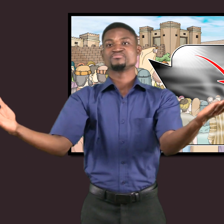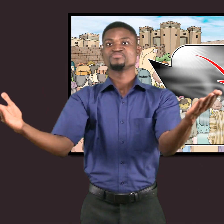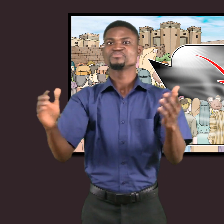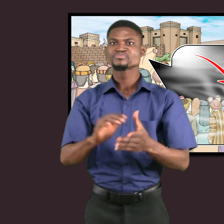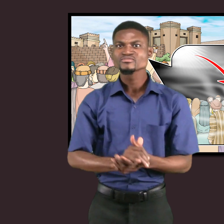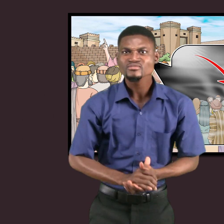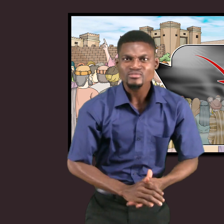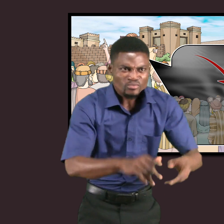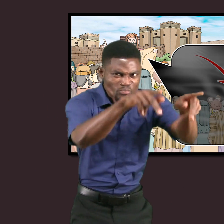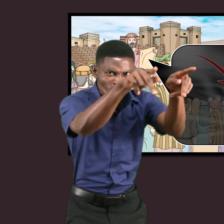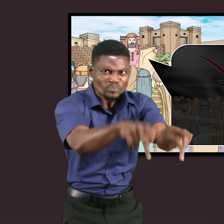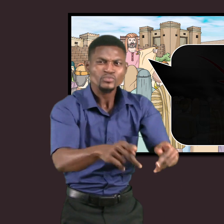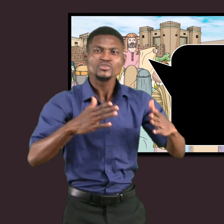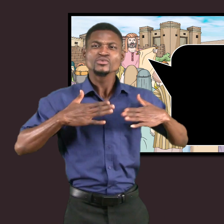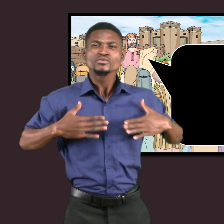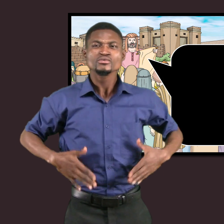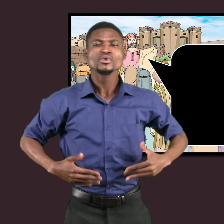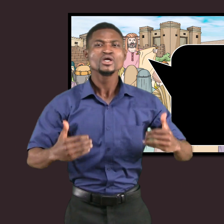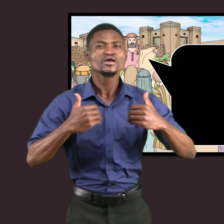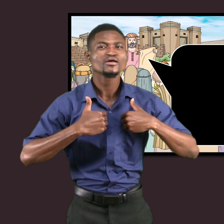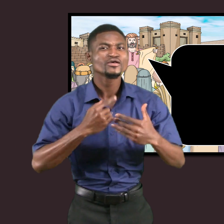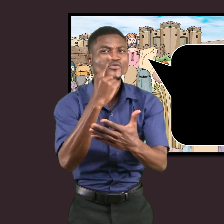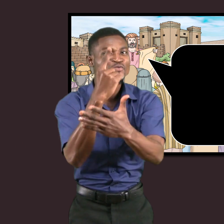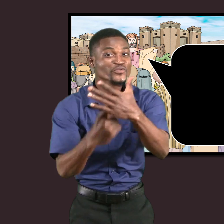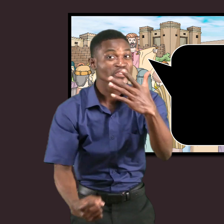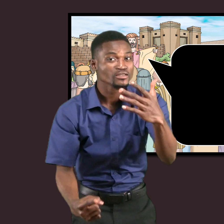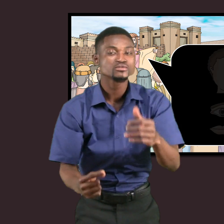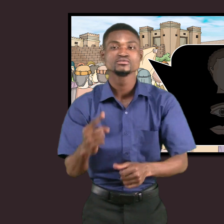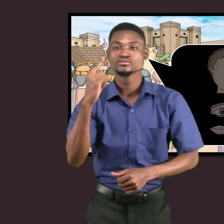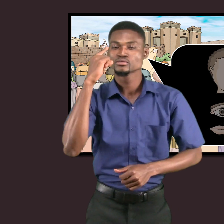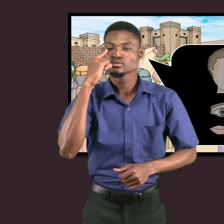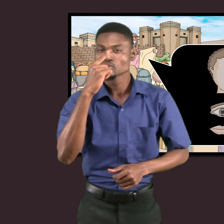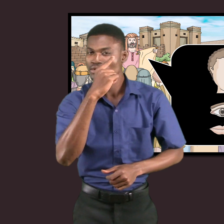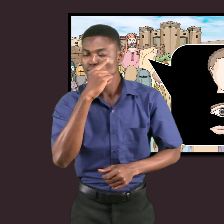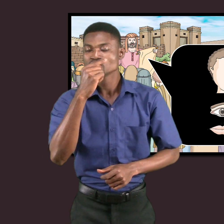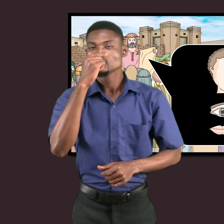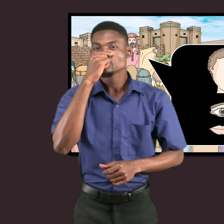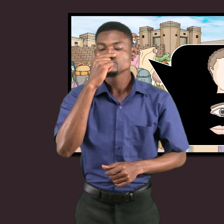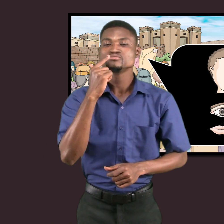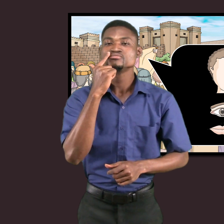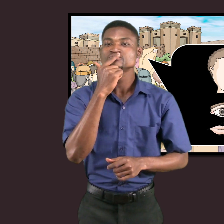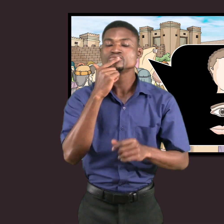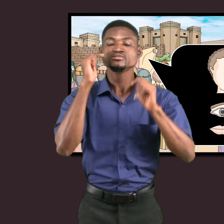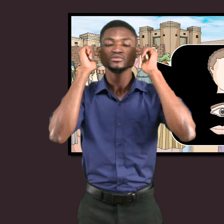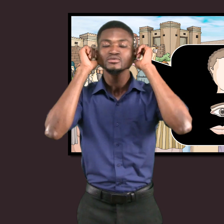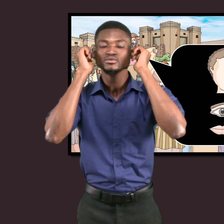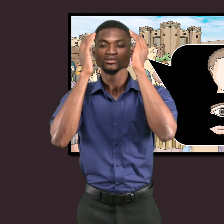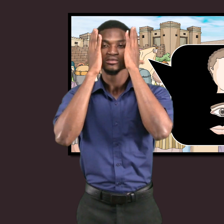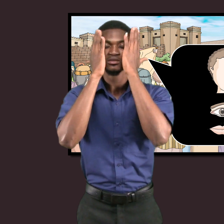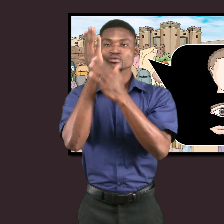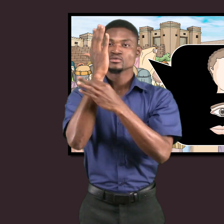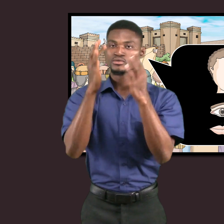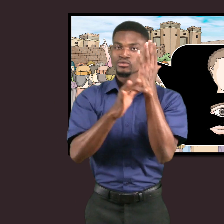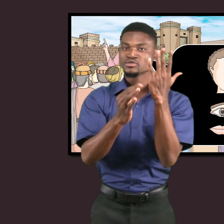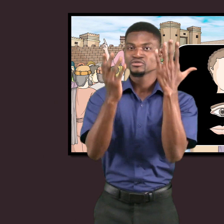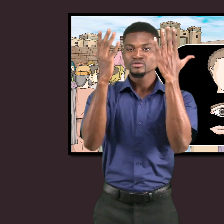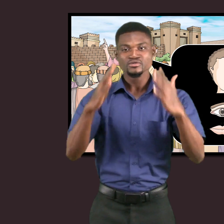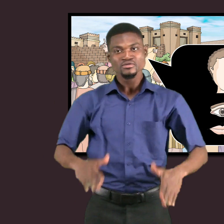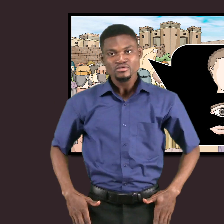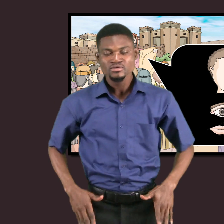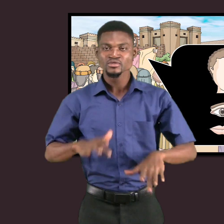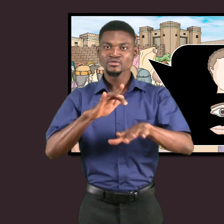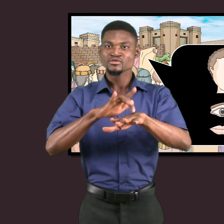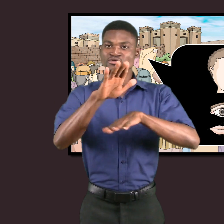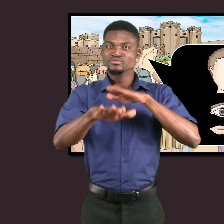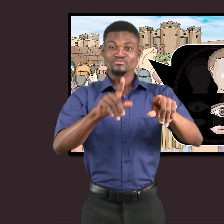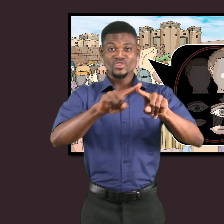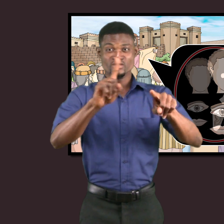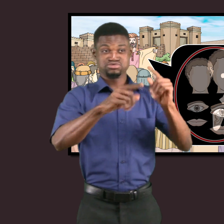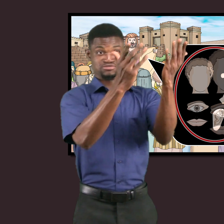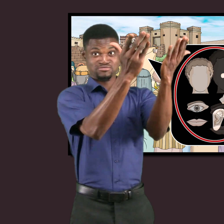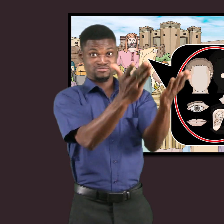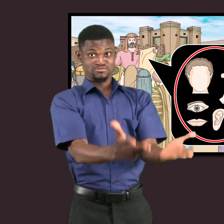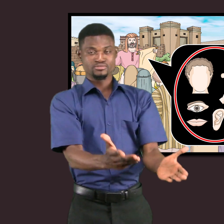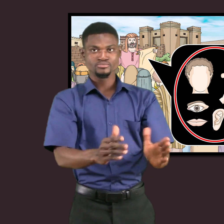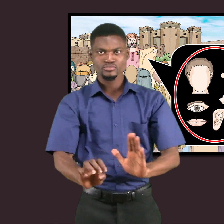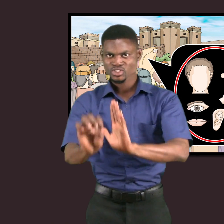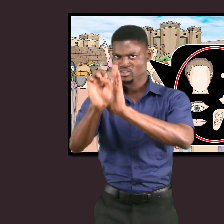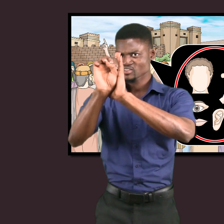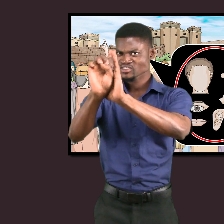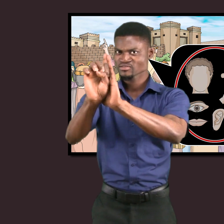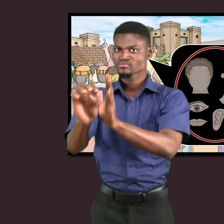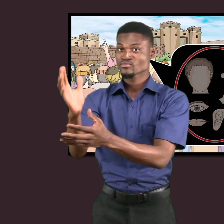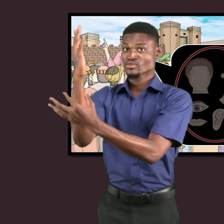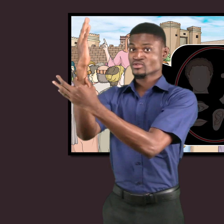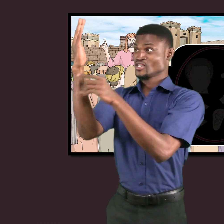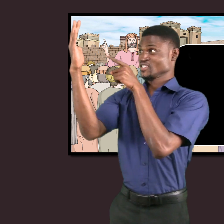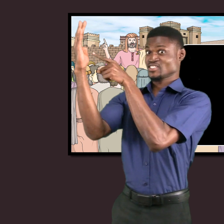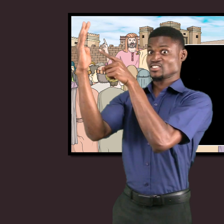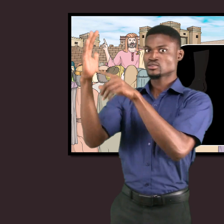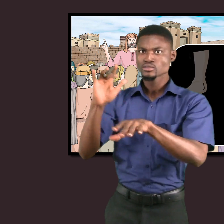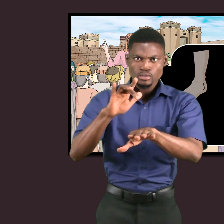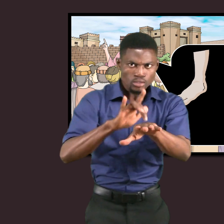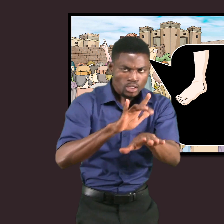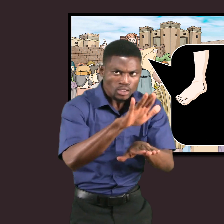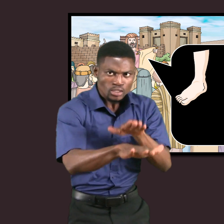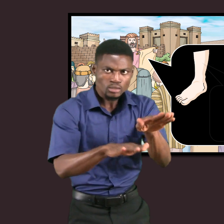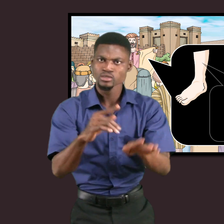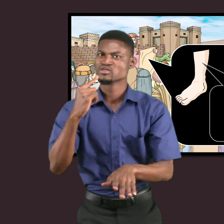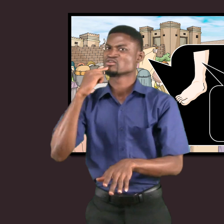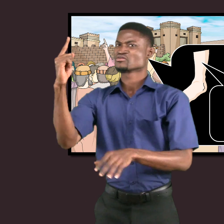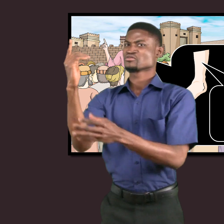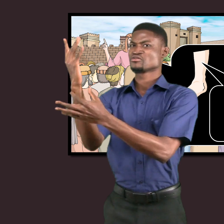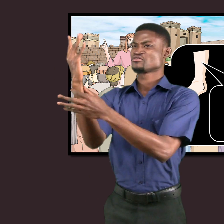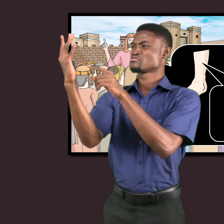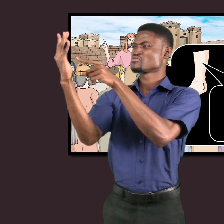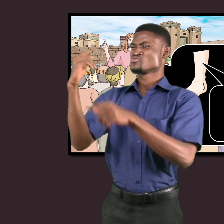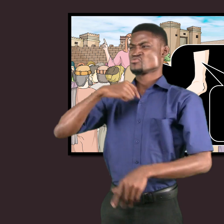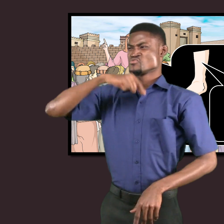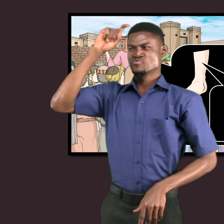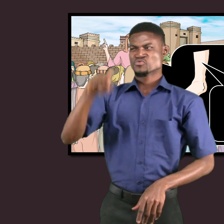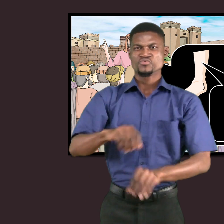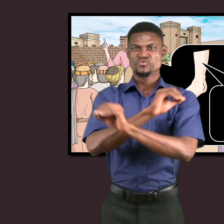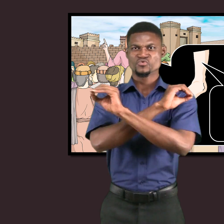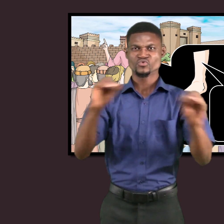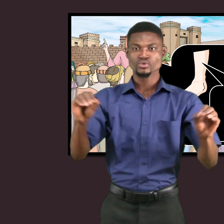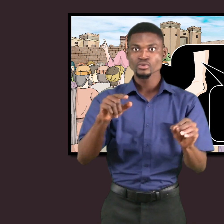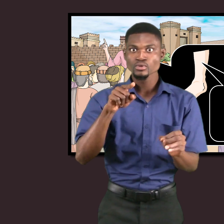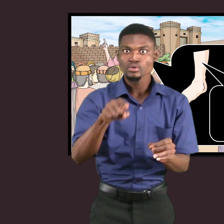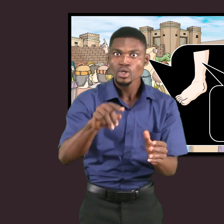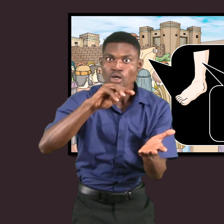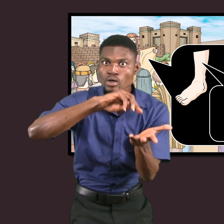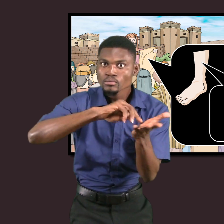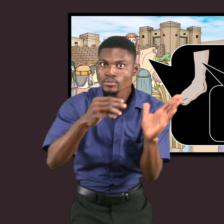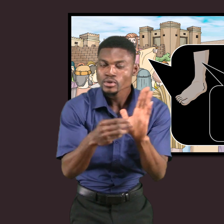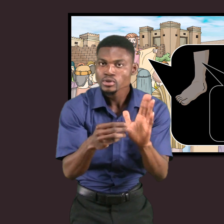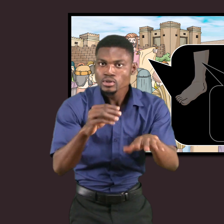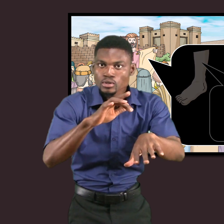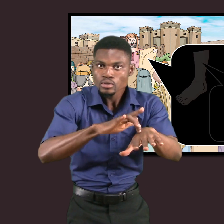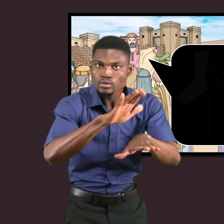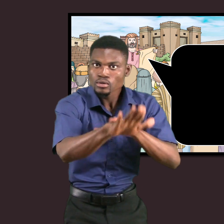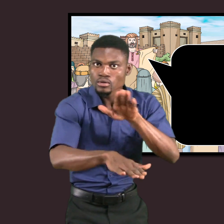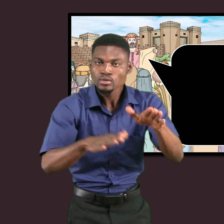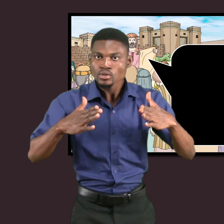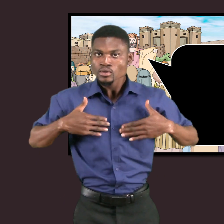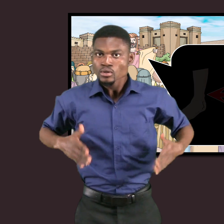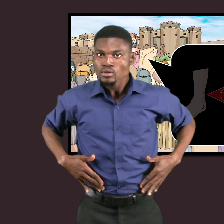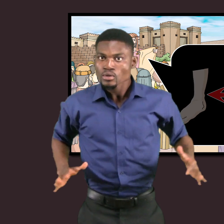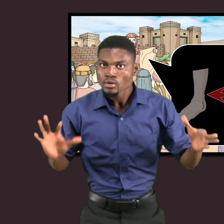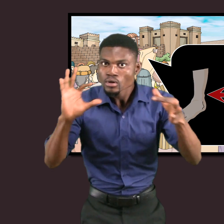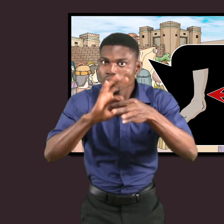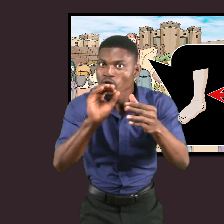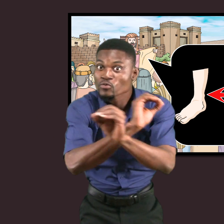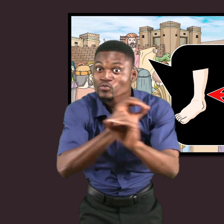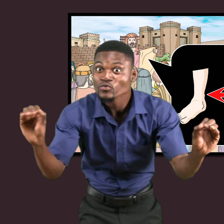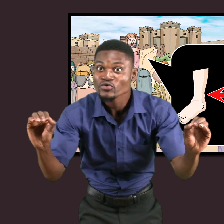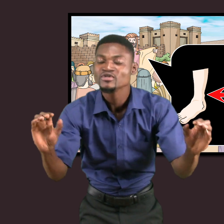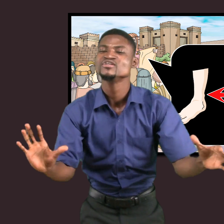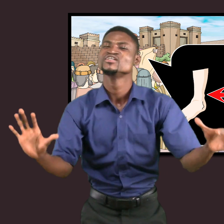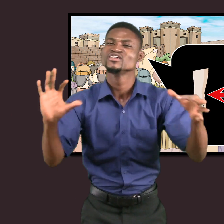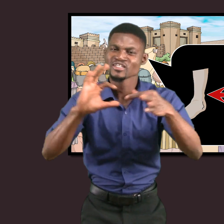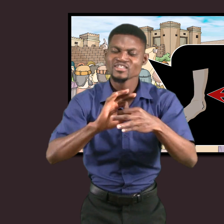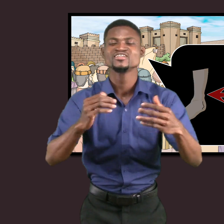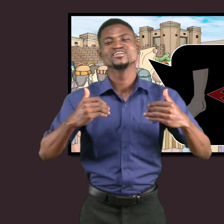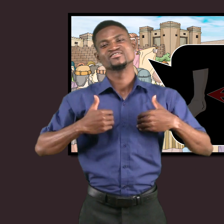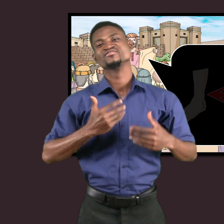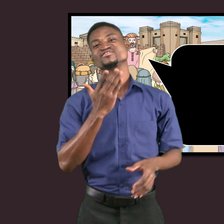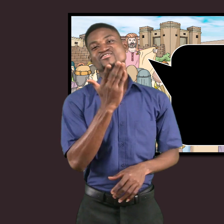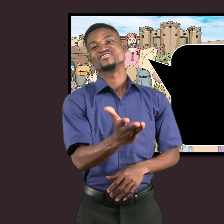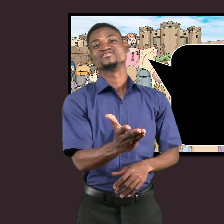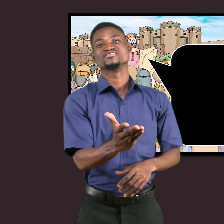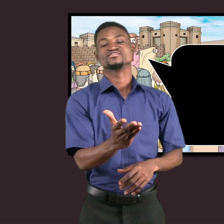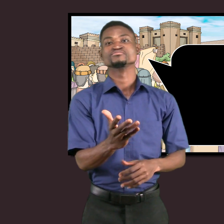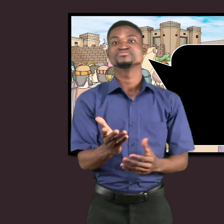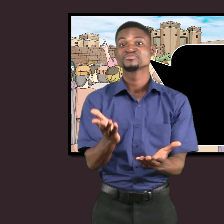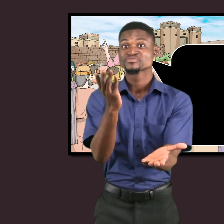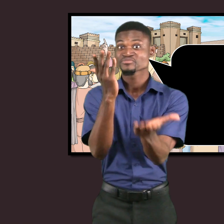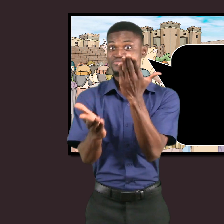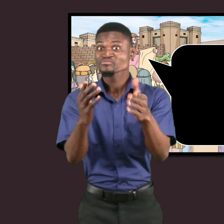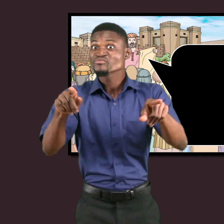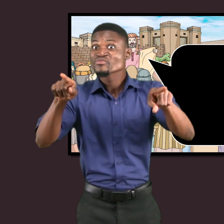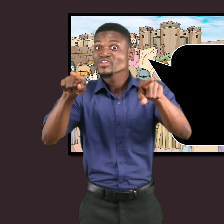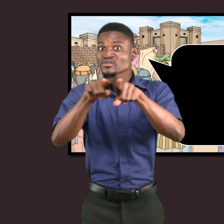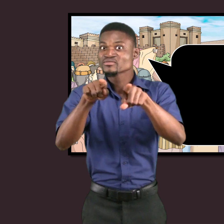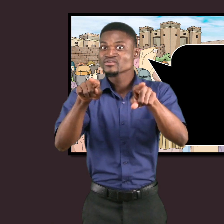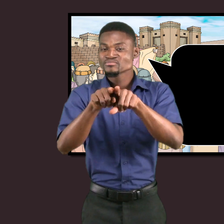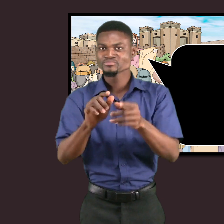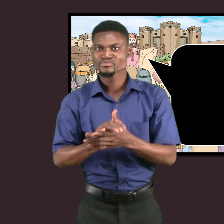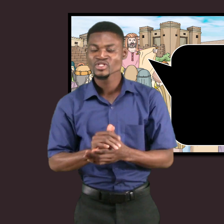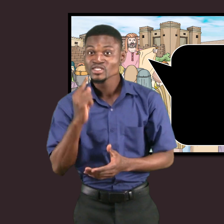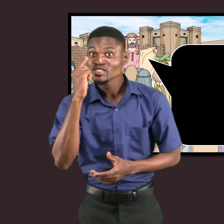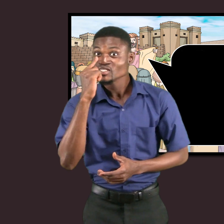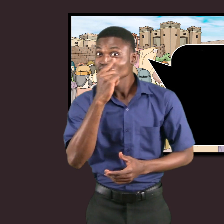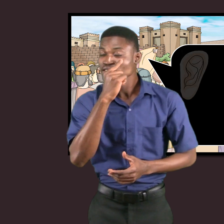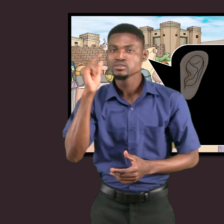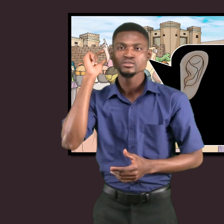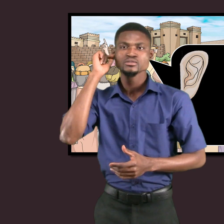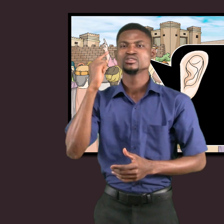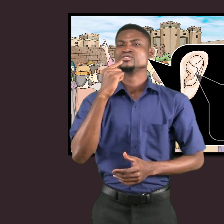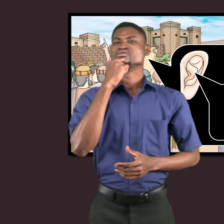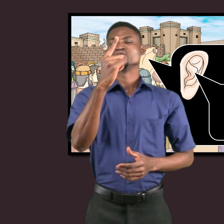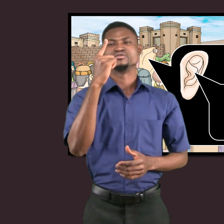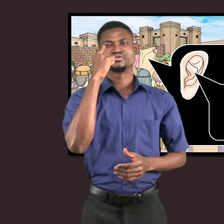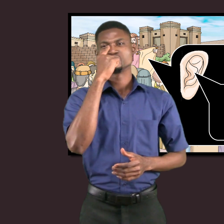For the body does not consist of one part, but of many. If the foot should say, “Because I am not a hand, I do not belong to the body,” that would not make it any less a part of the body.